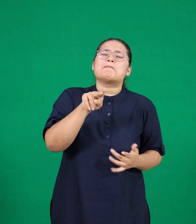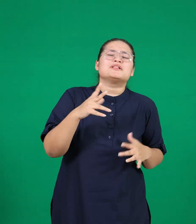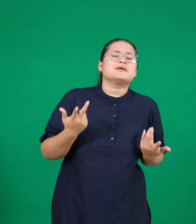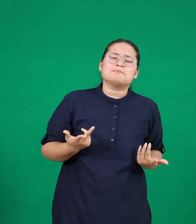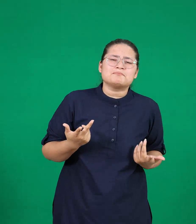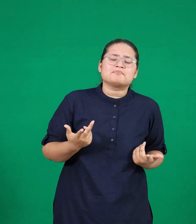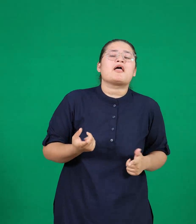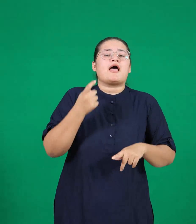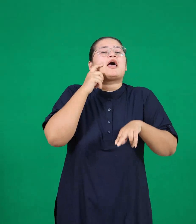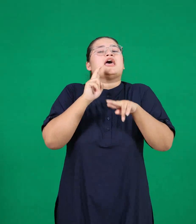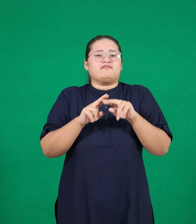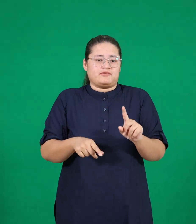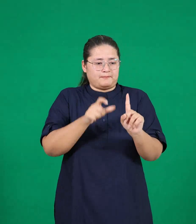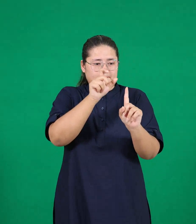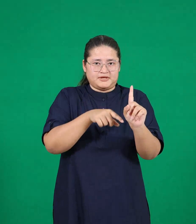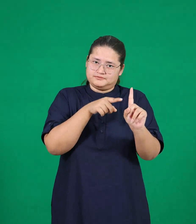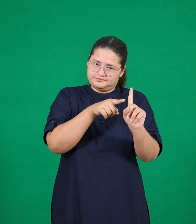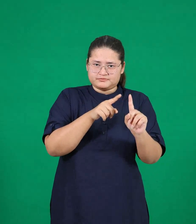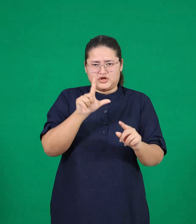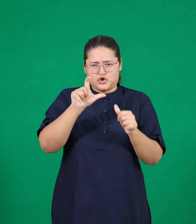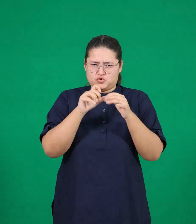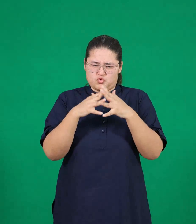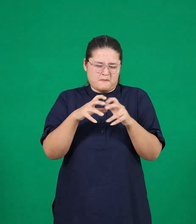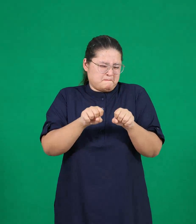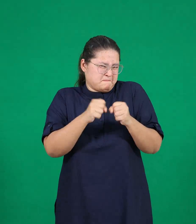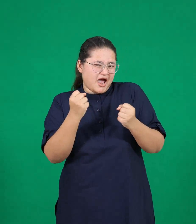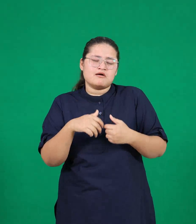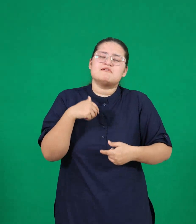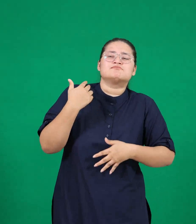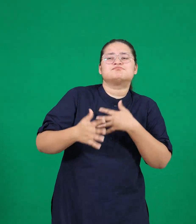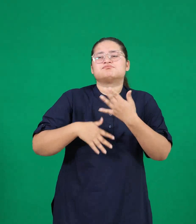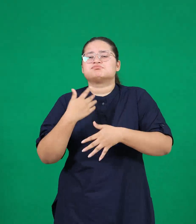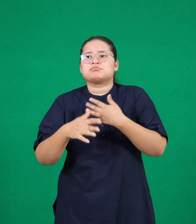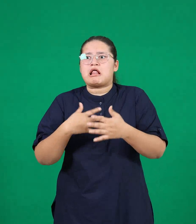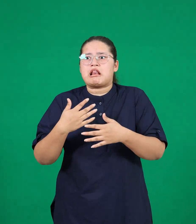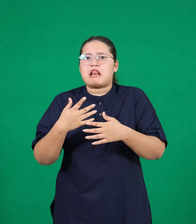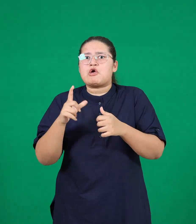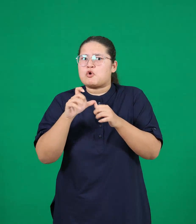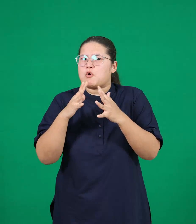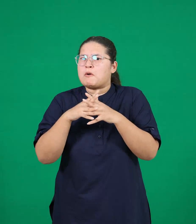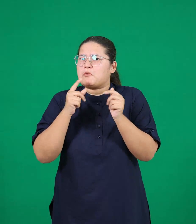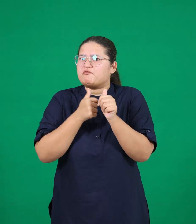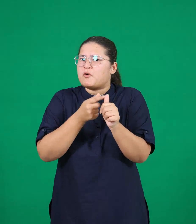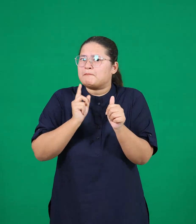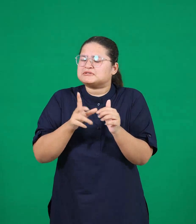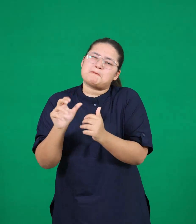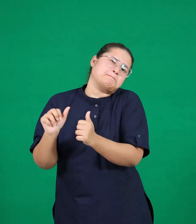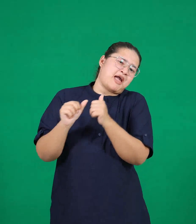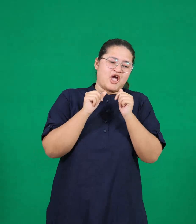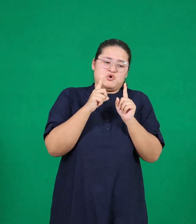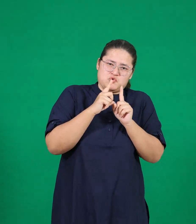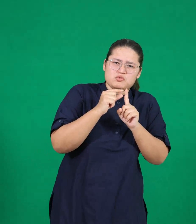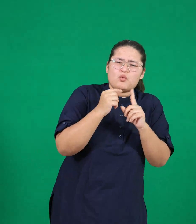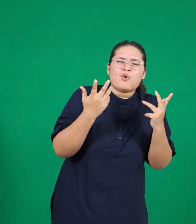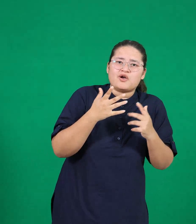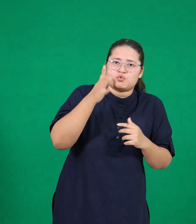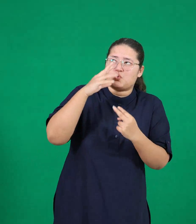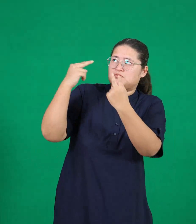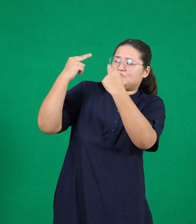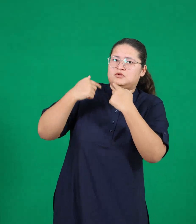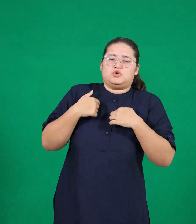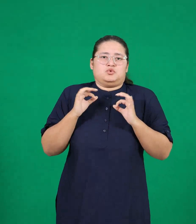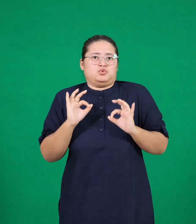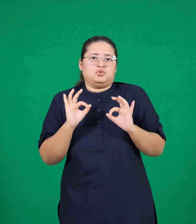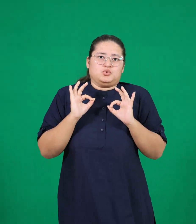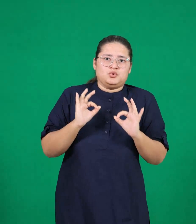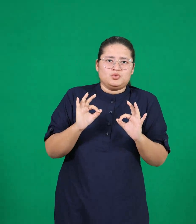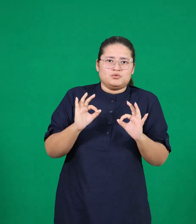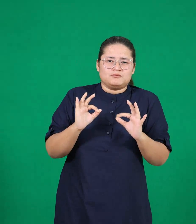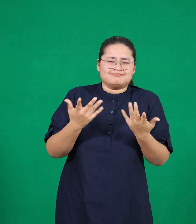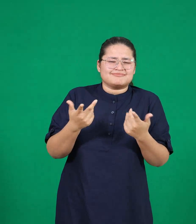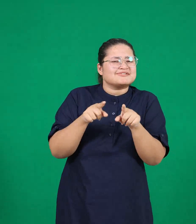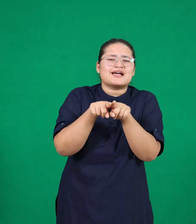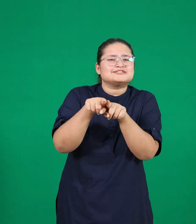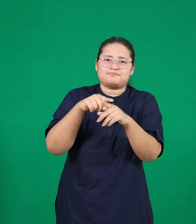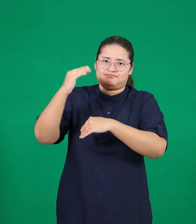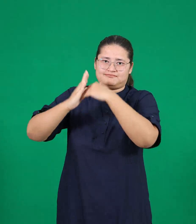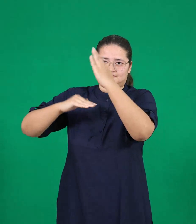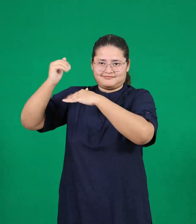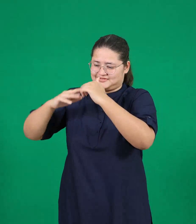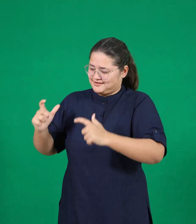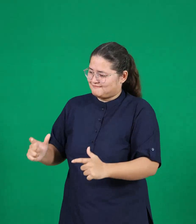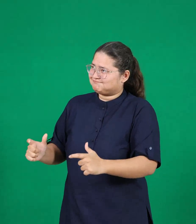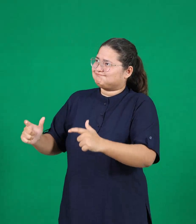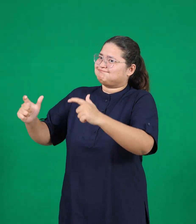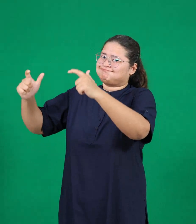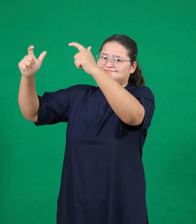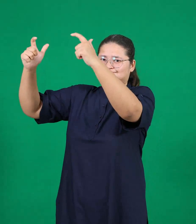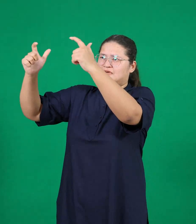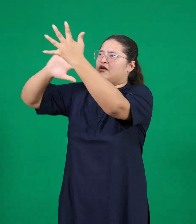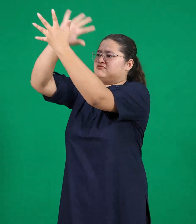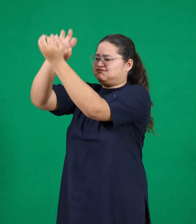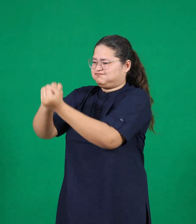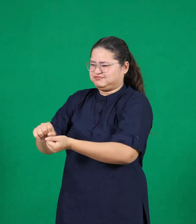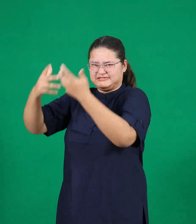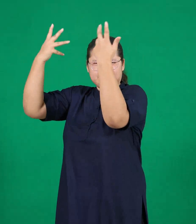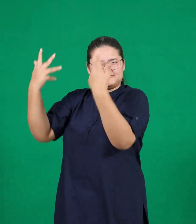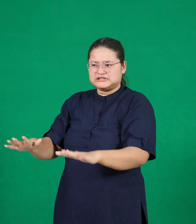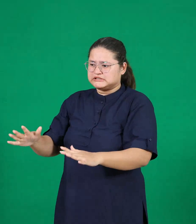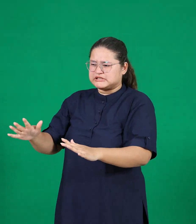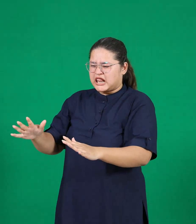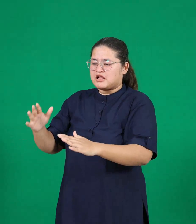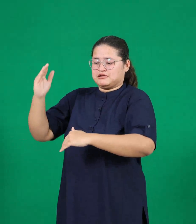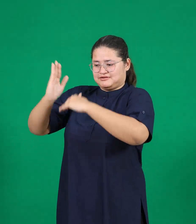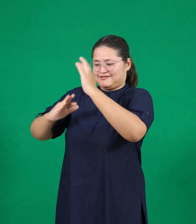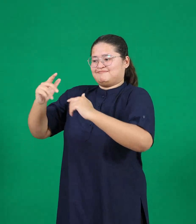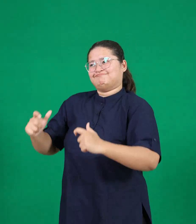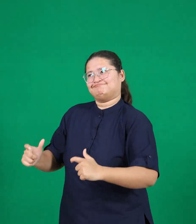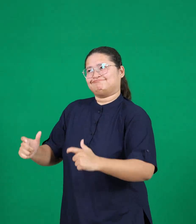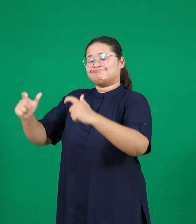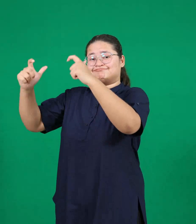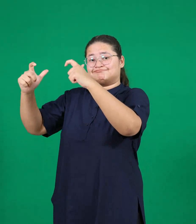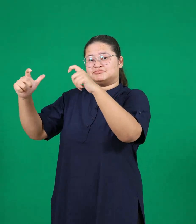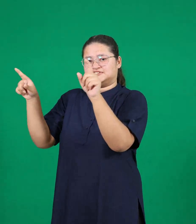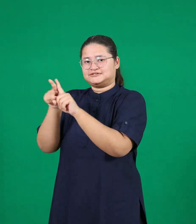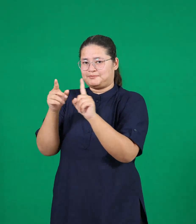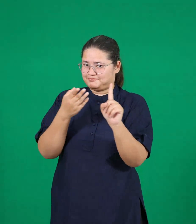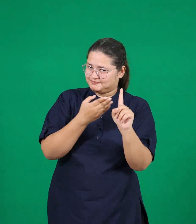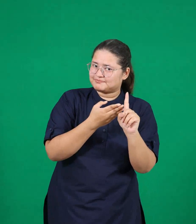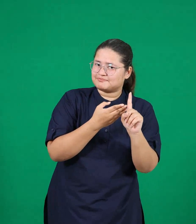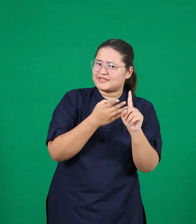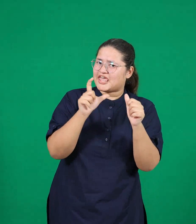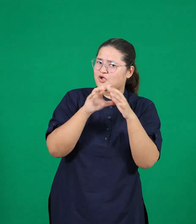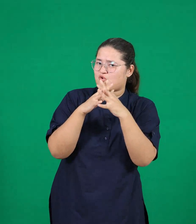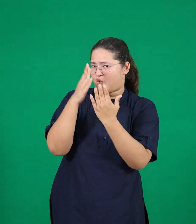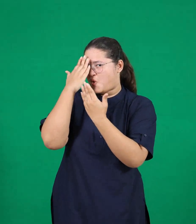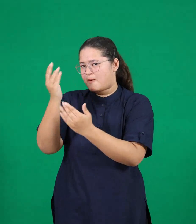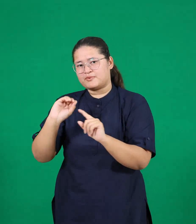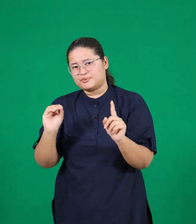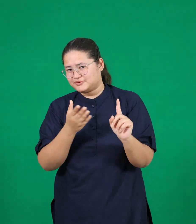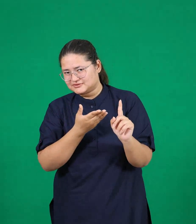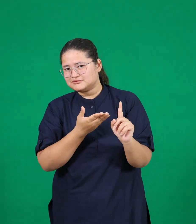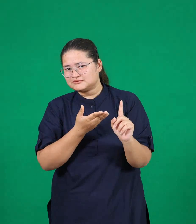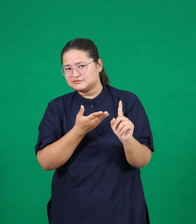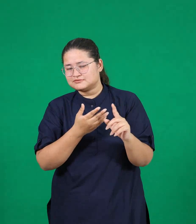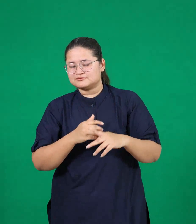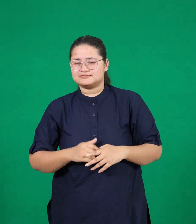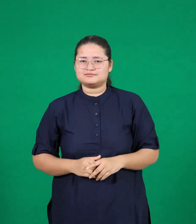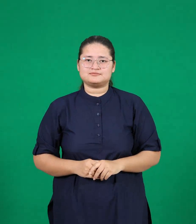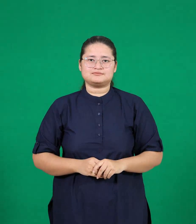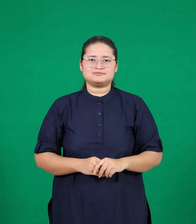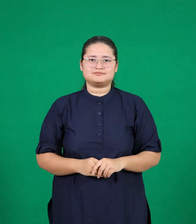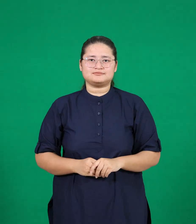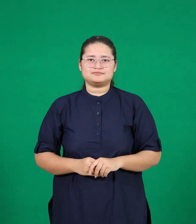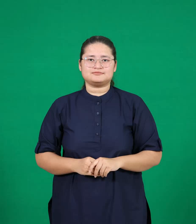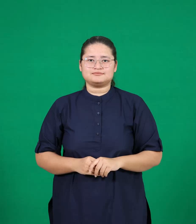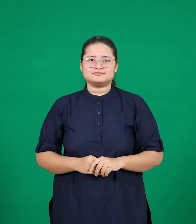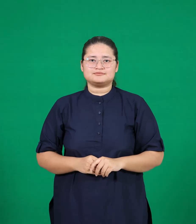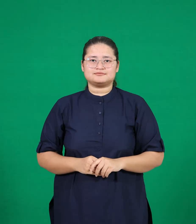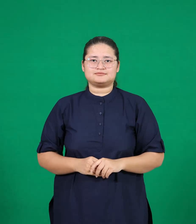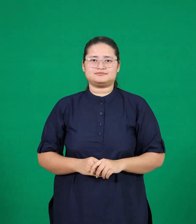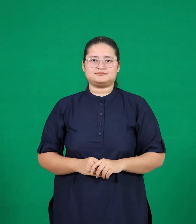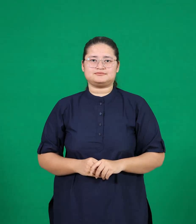Certainly not! If I rebuild what I have already torn down, I prove myself to be a lawbreaker.